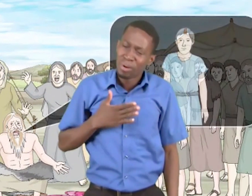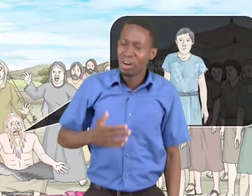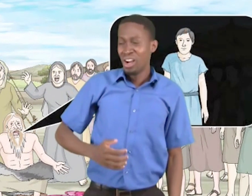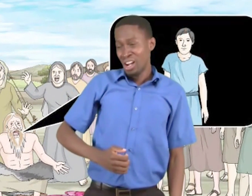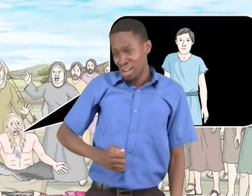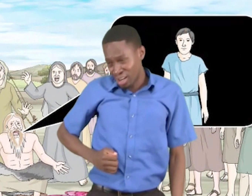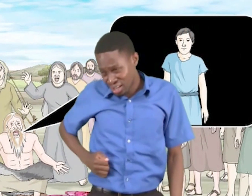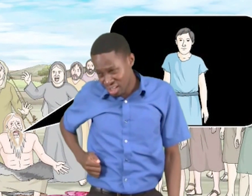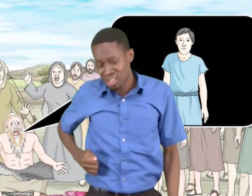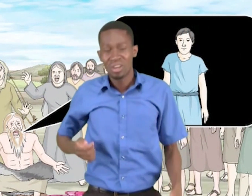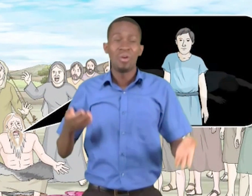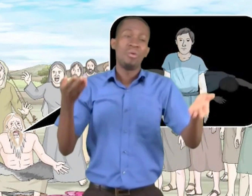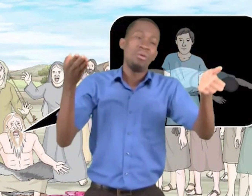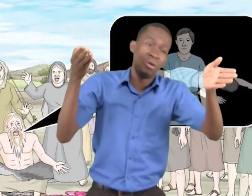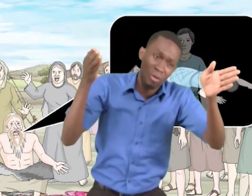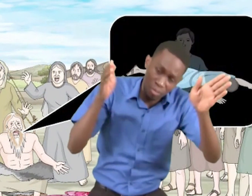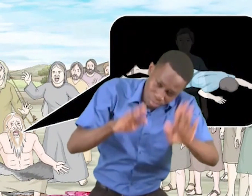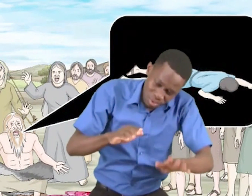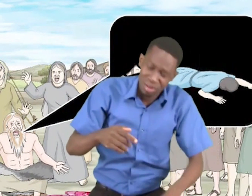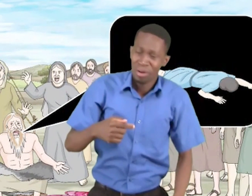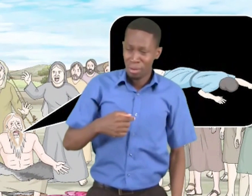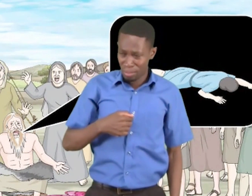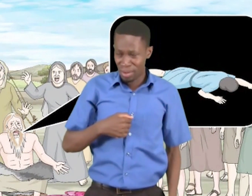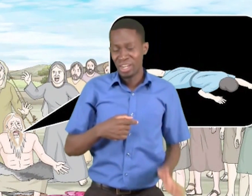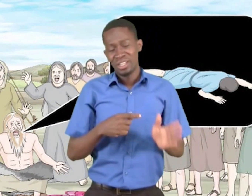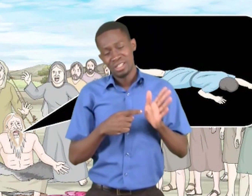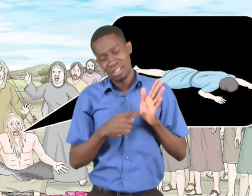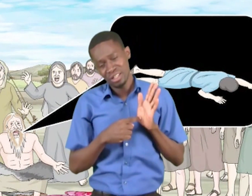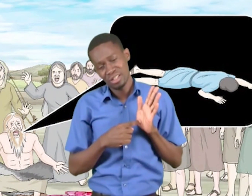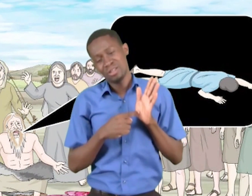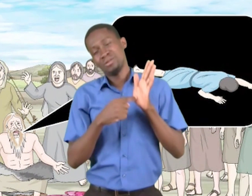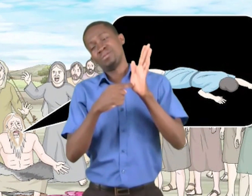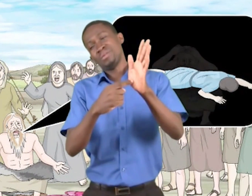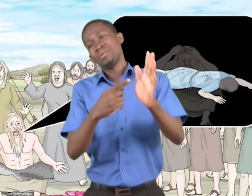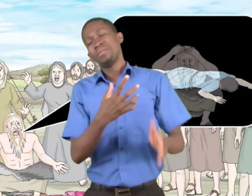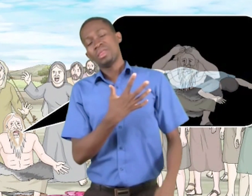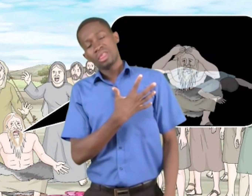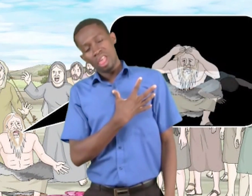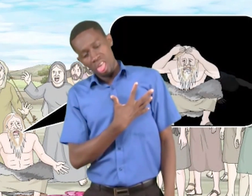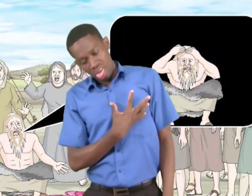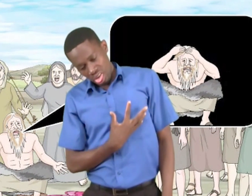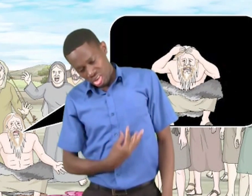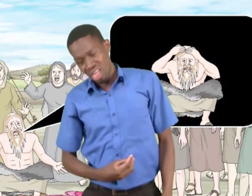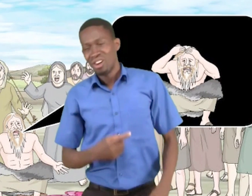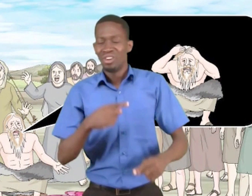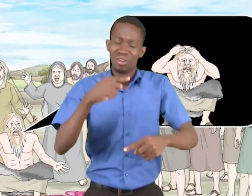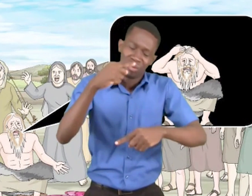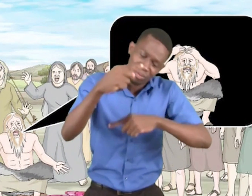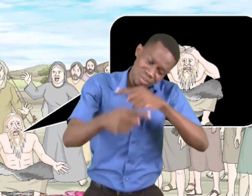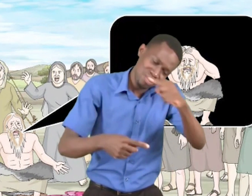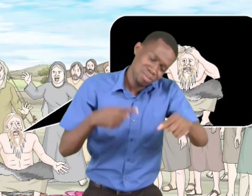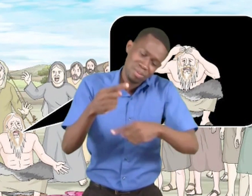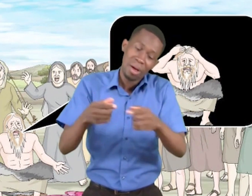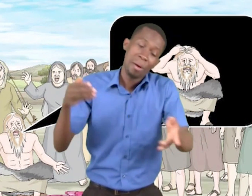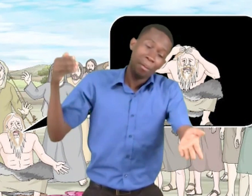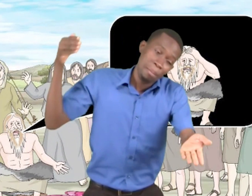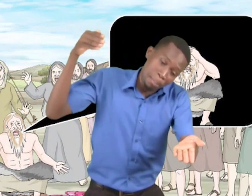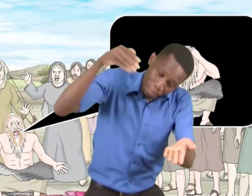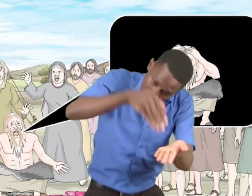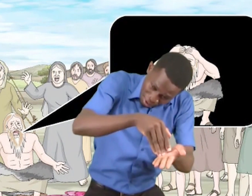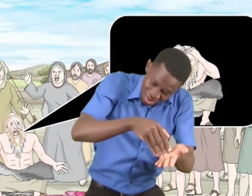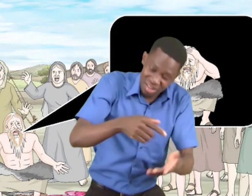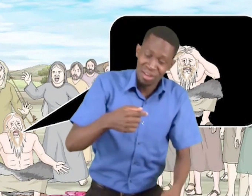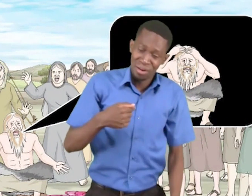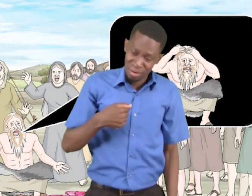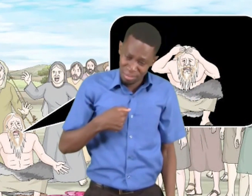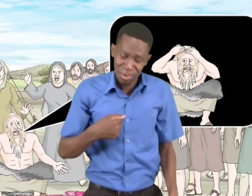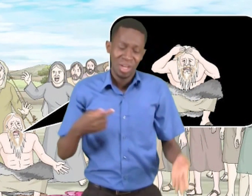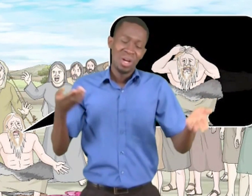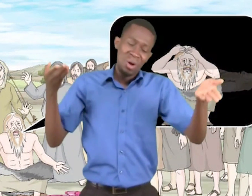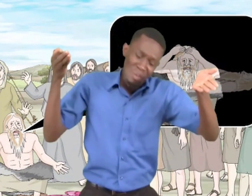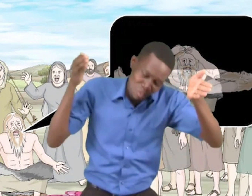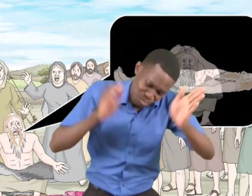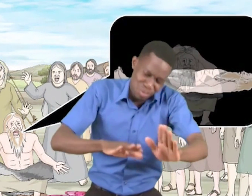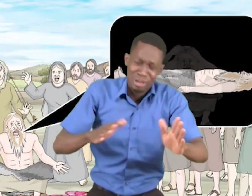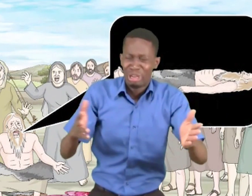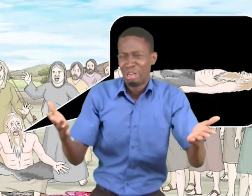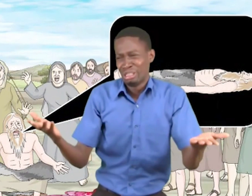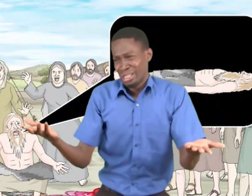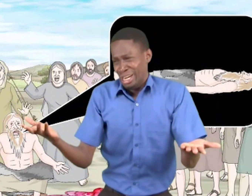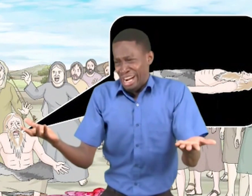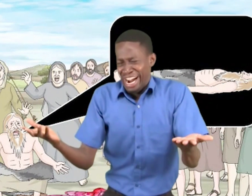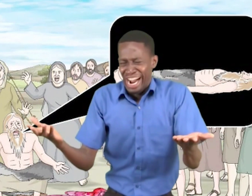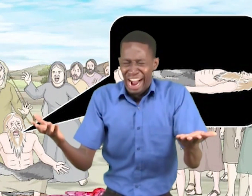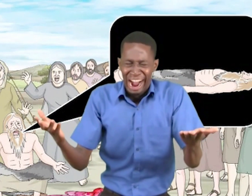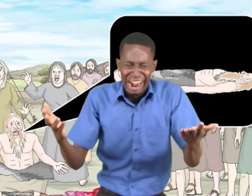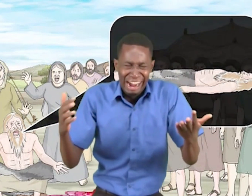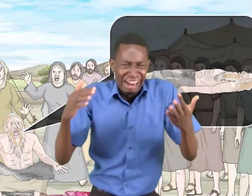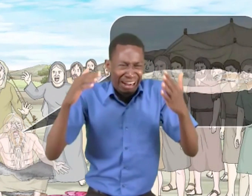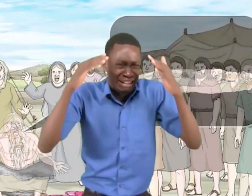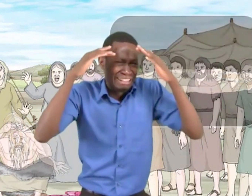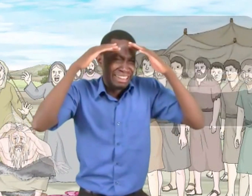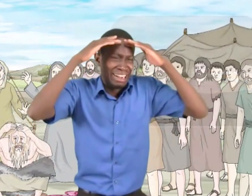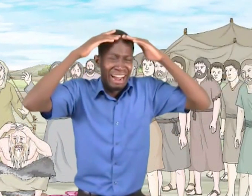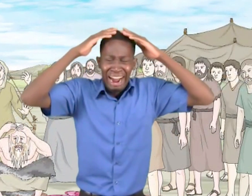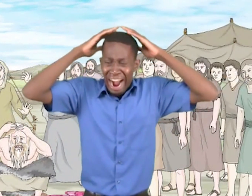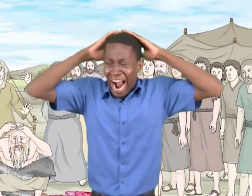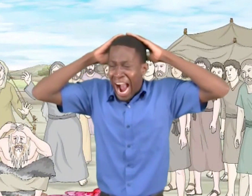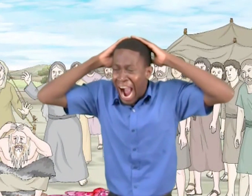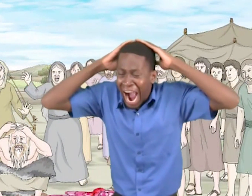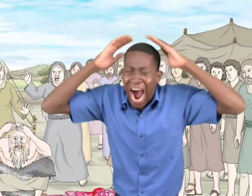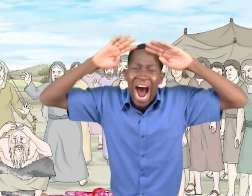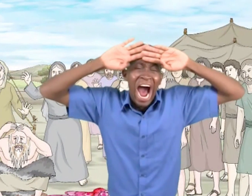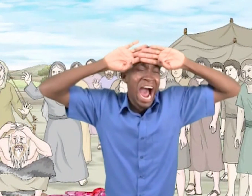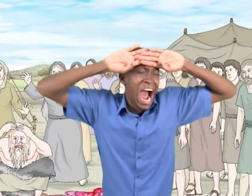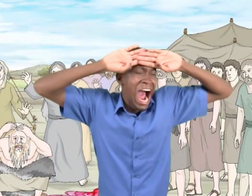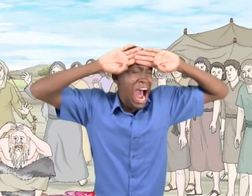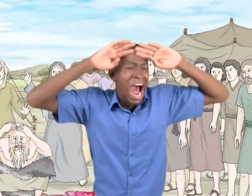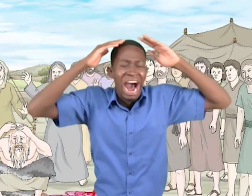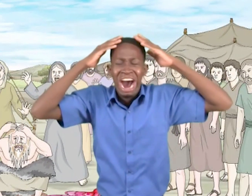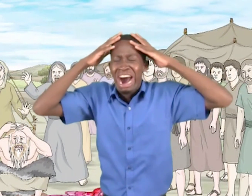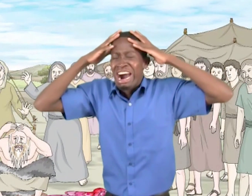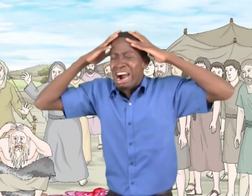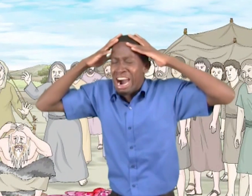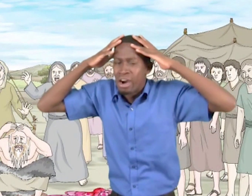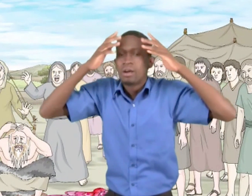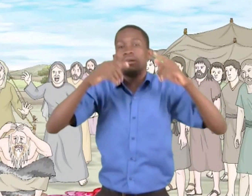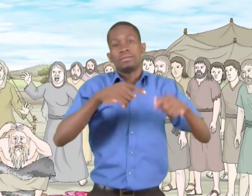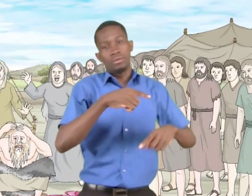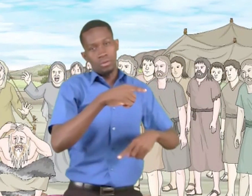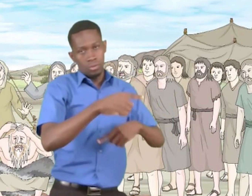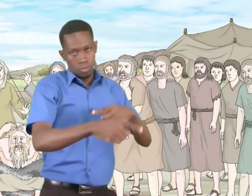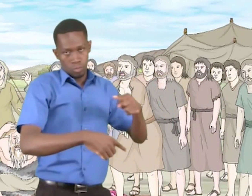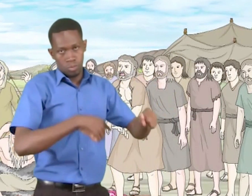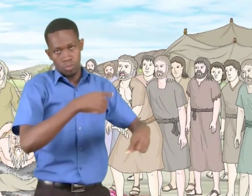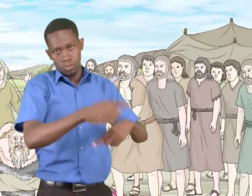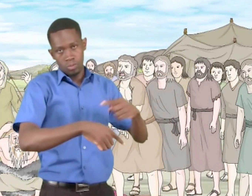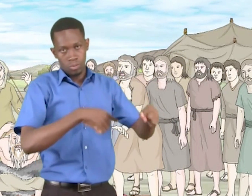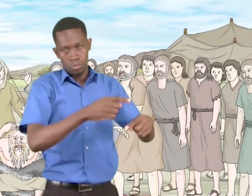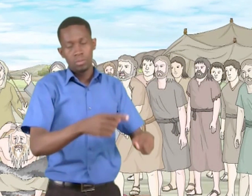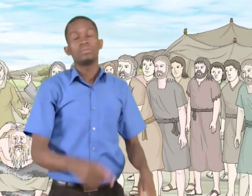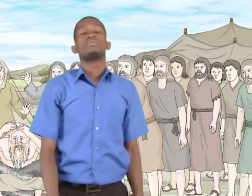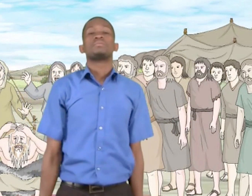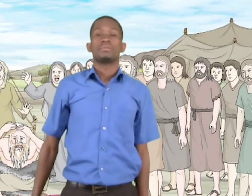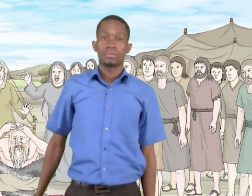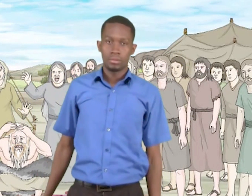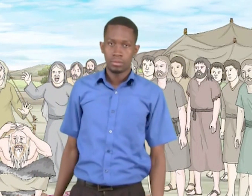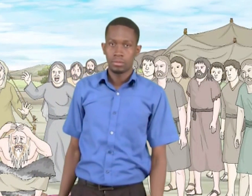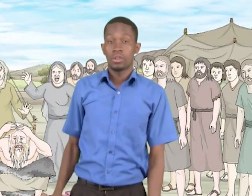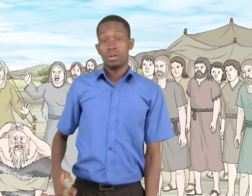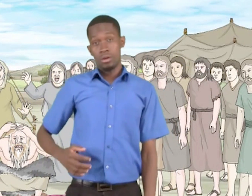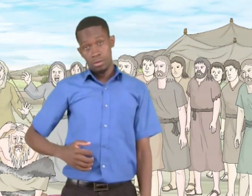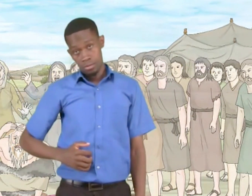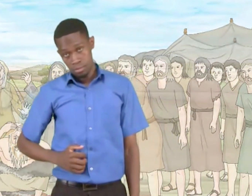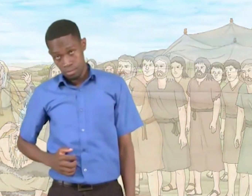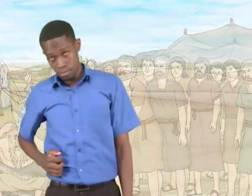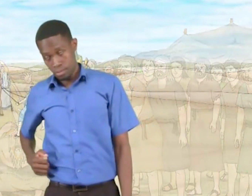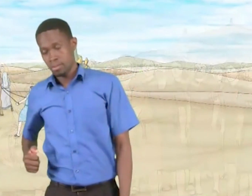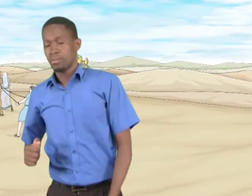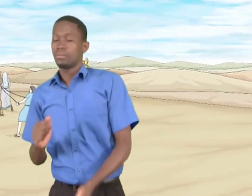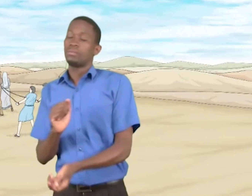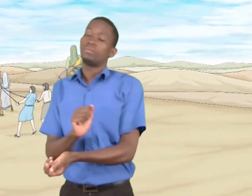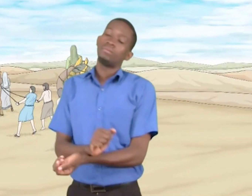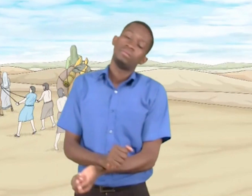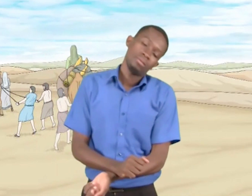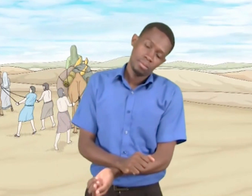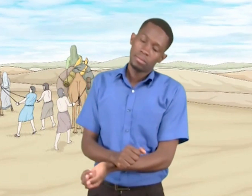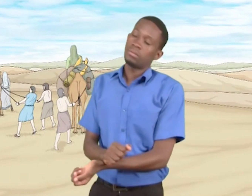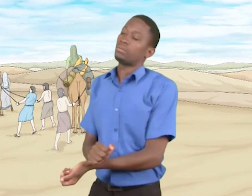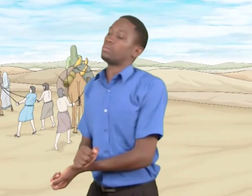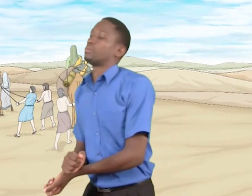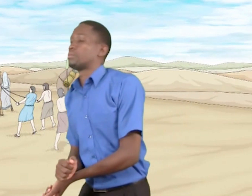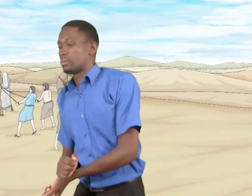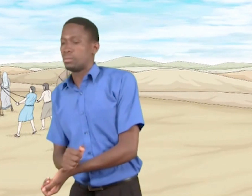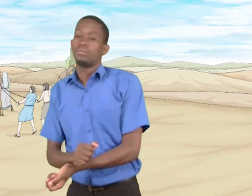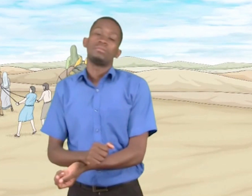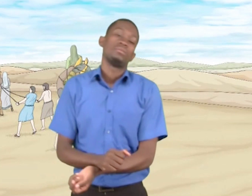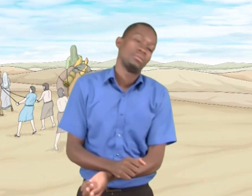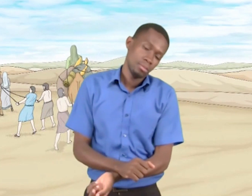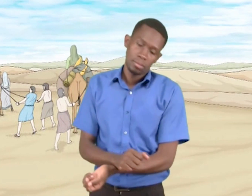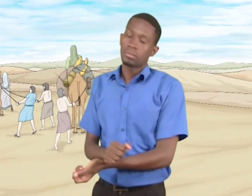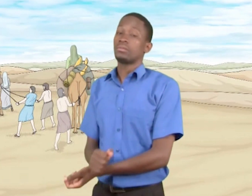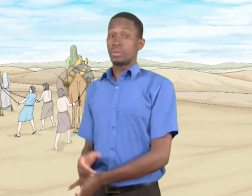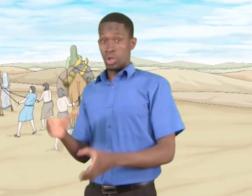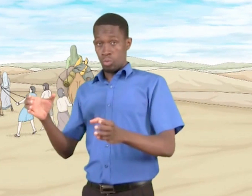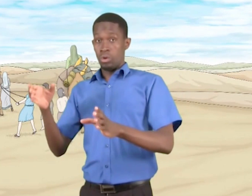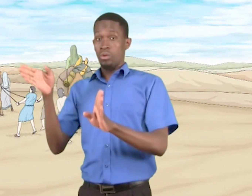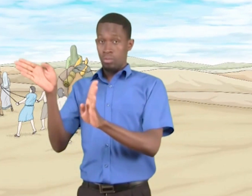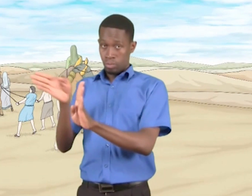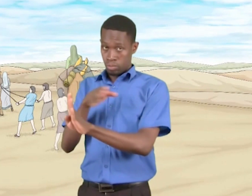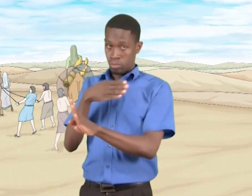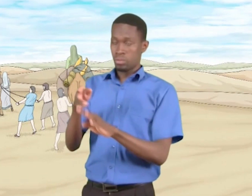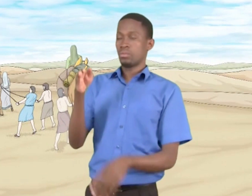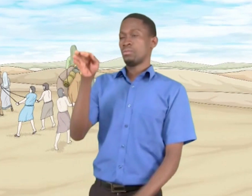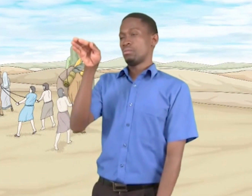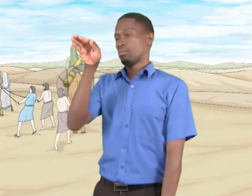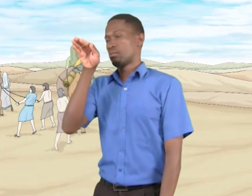“I will go down to Sheol mourning for my son.” So his father wept for him.